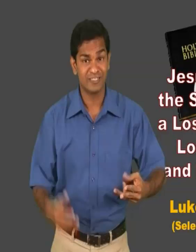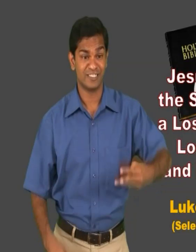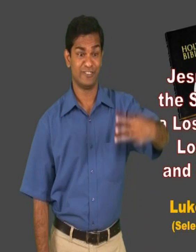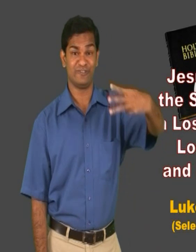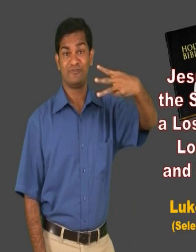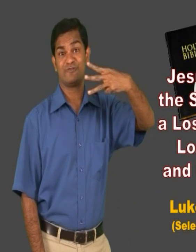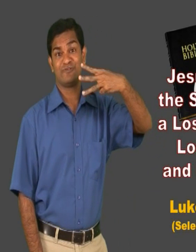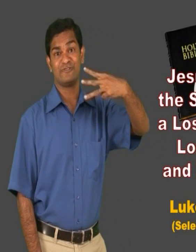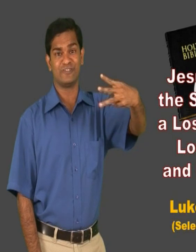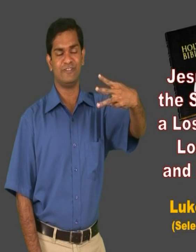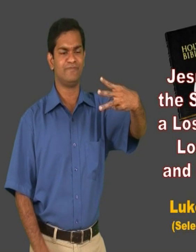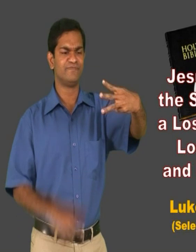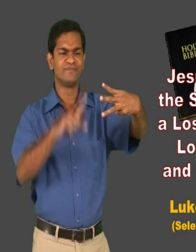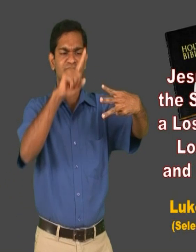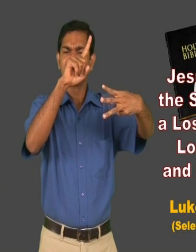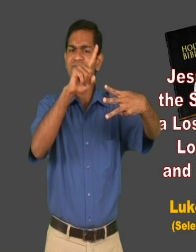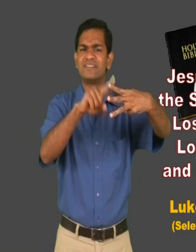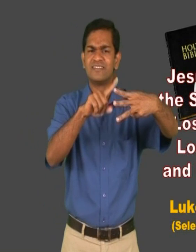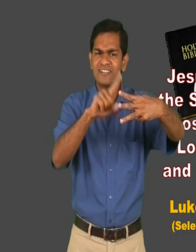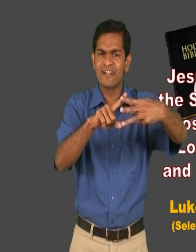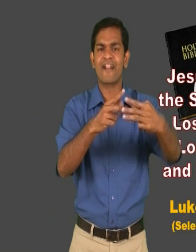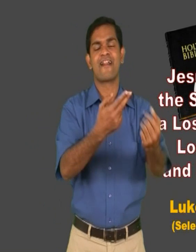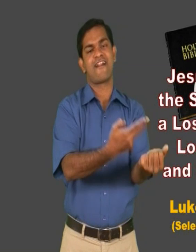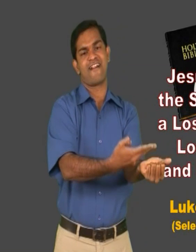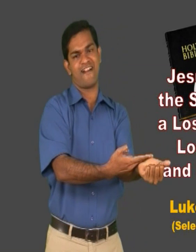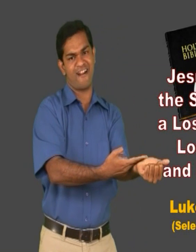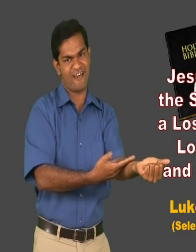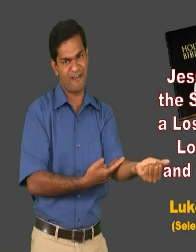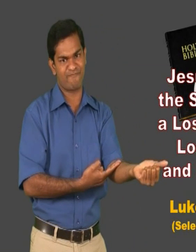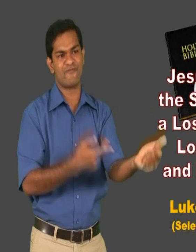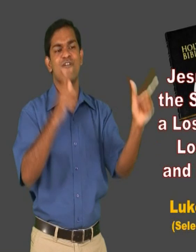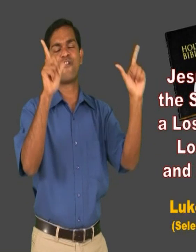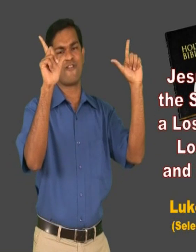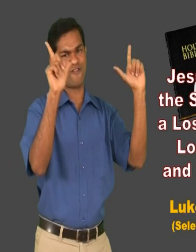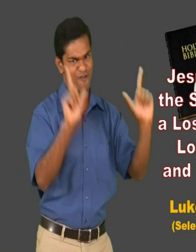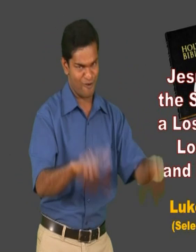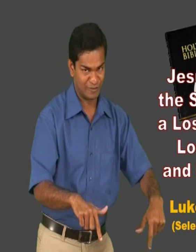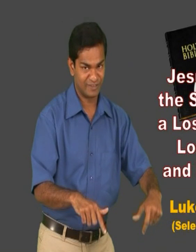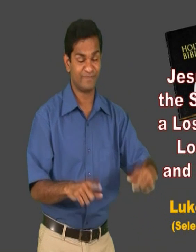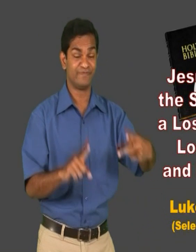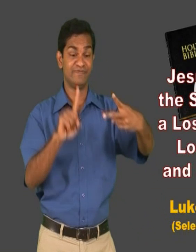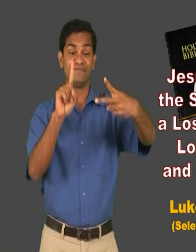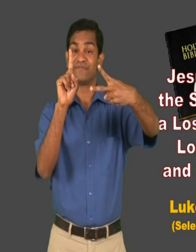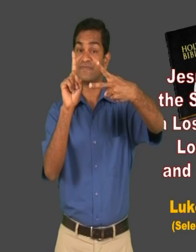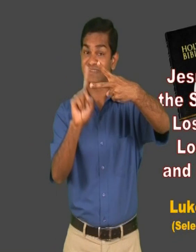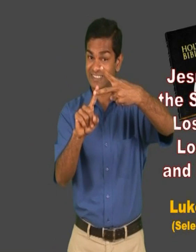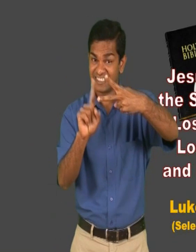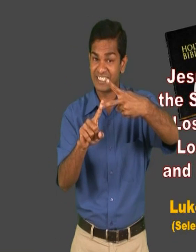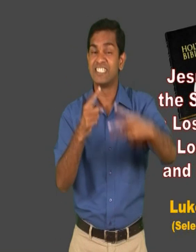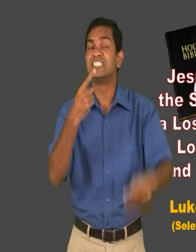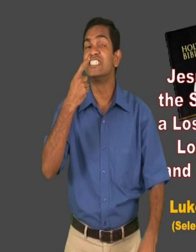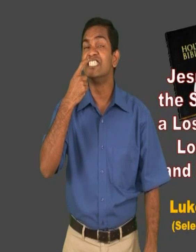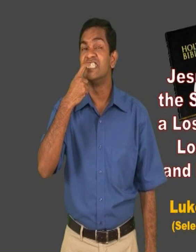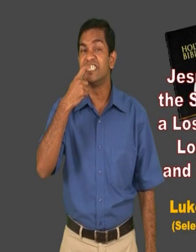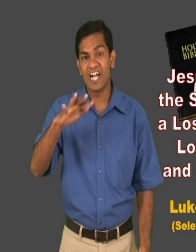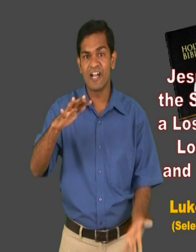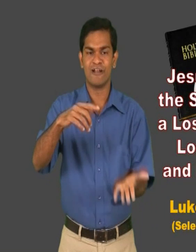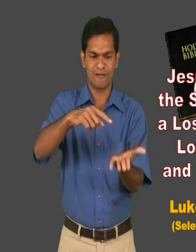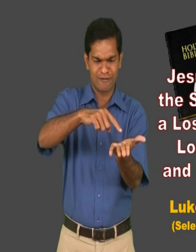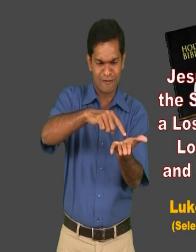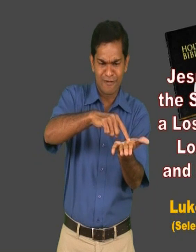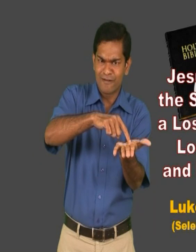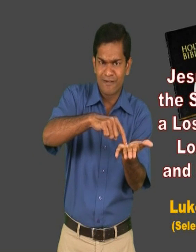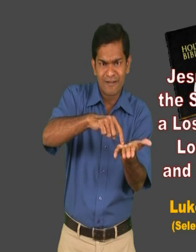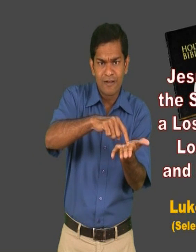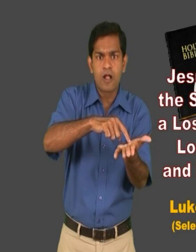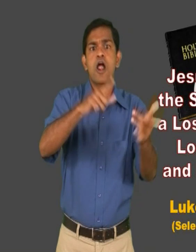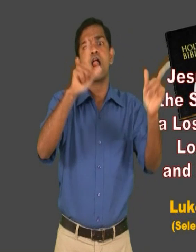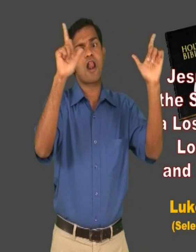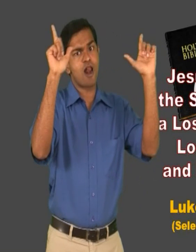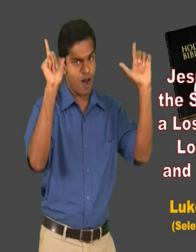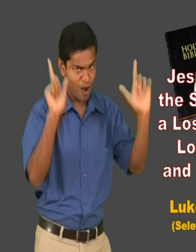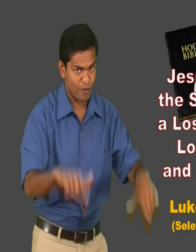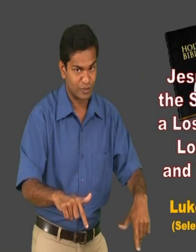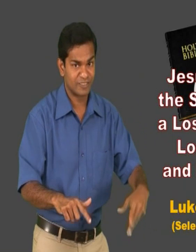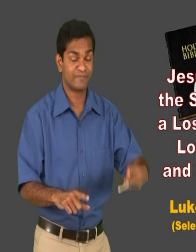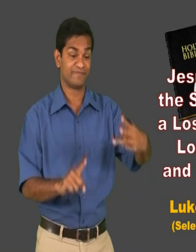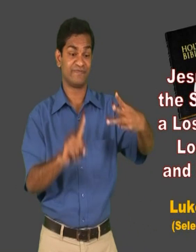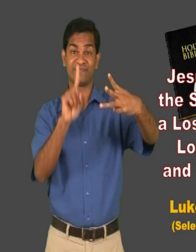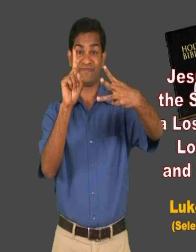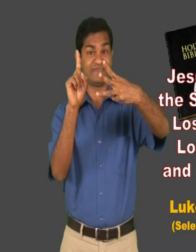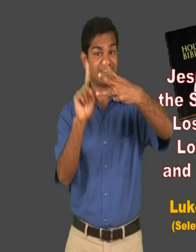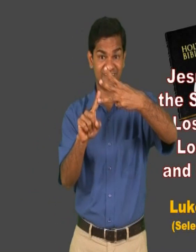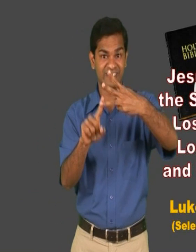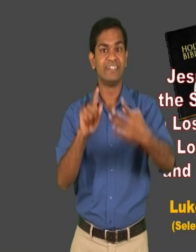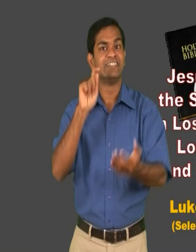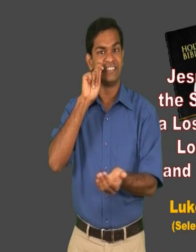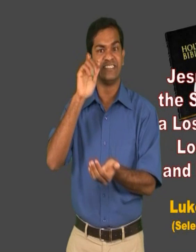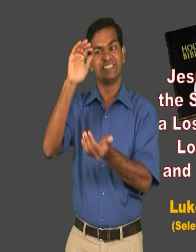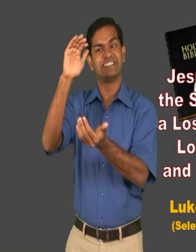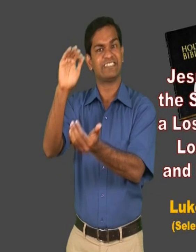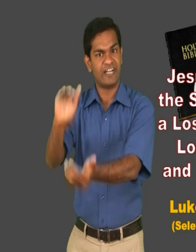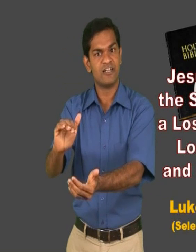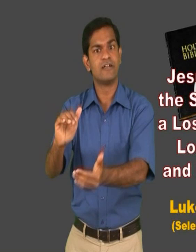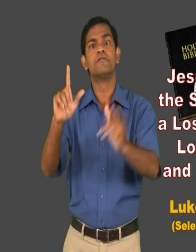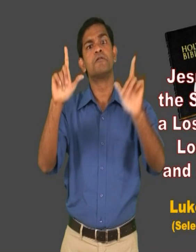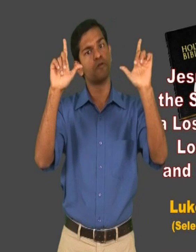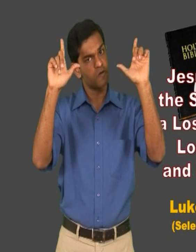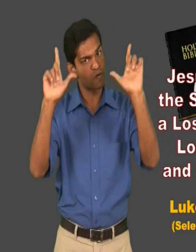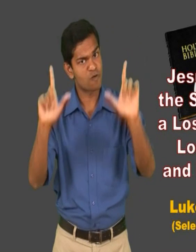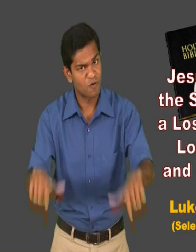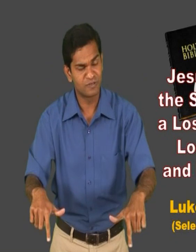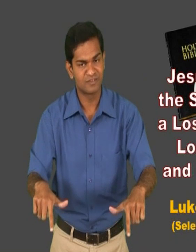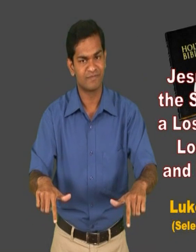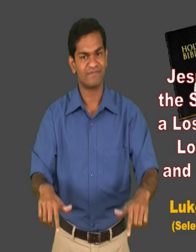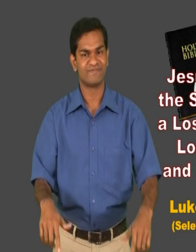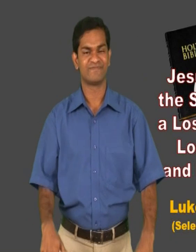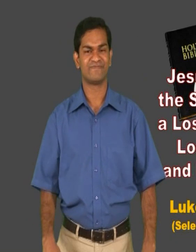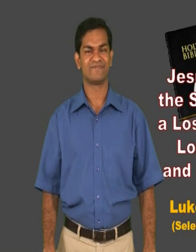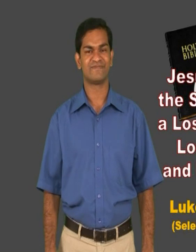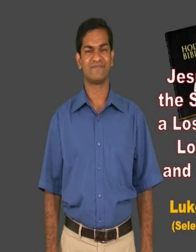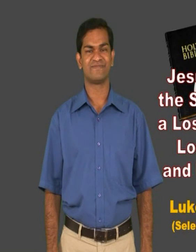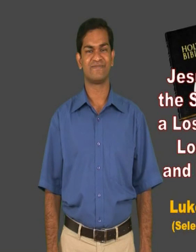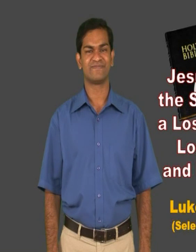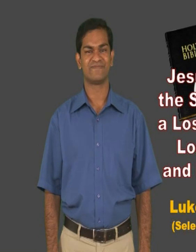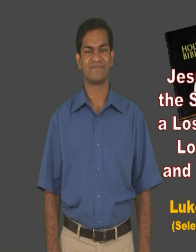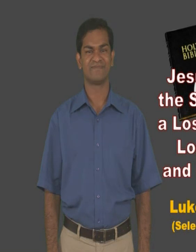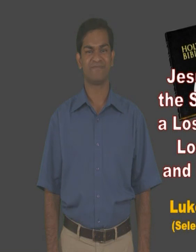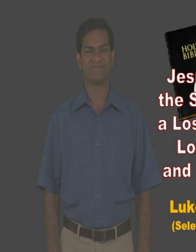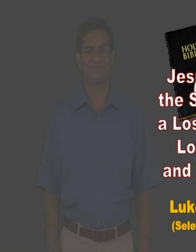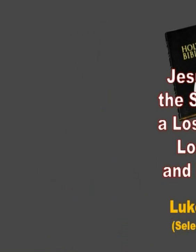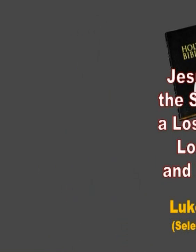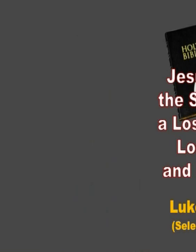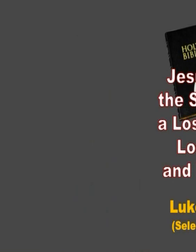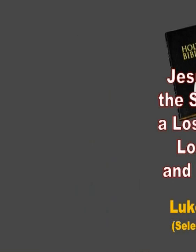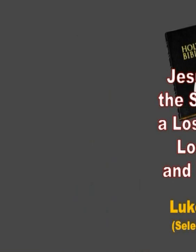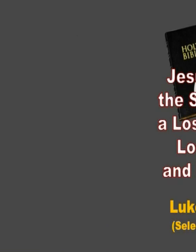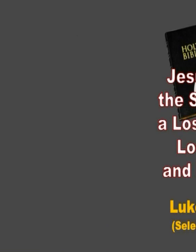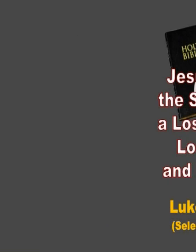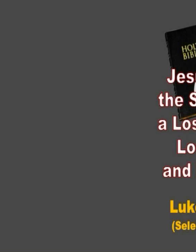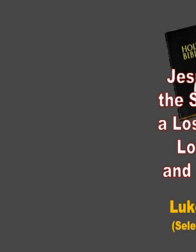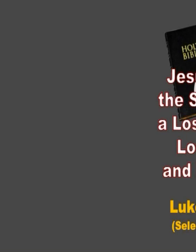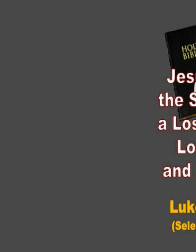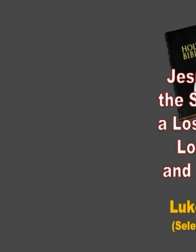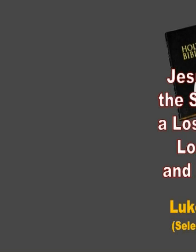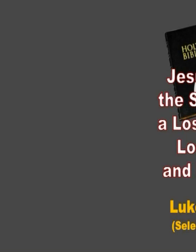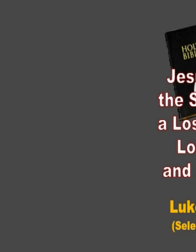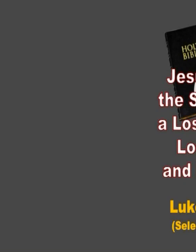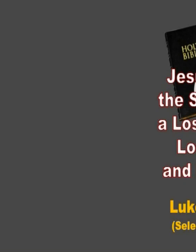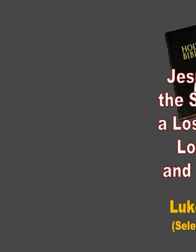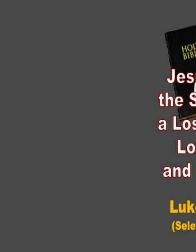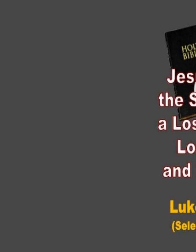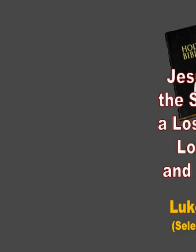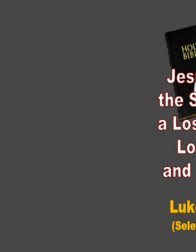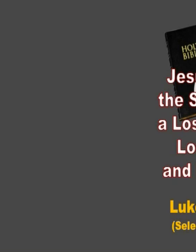Jesus tells the stories of a lost sheep, coin and son